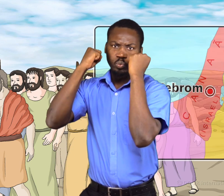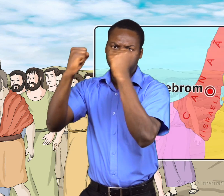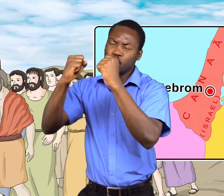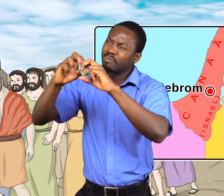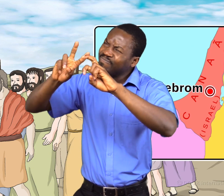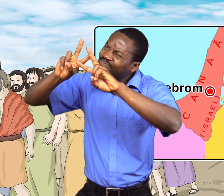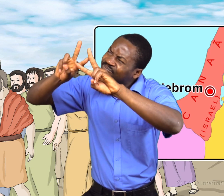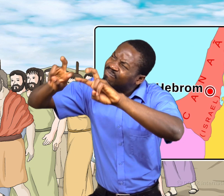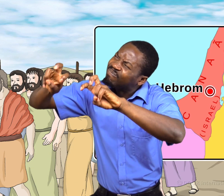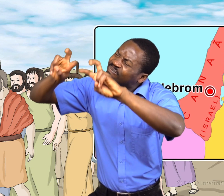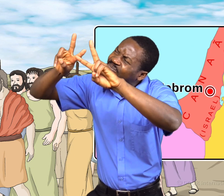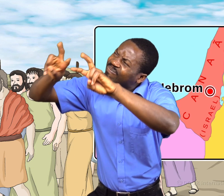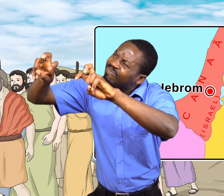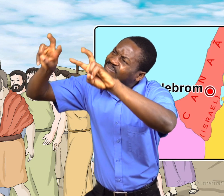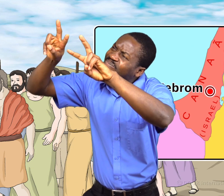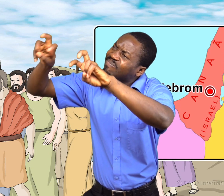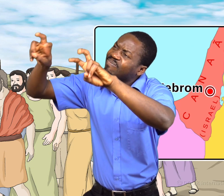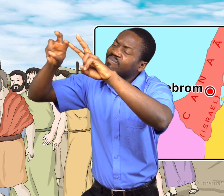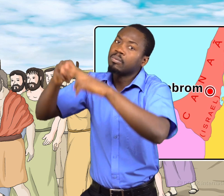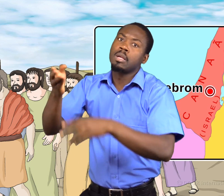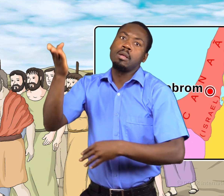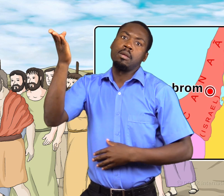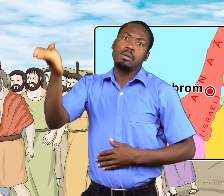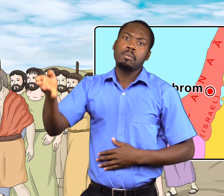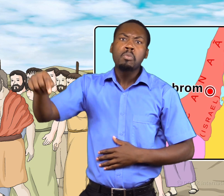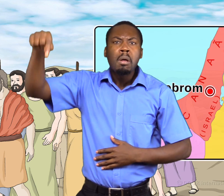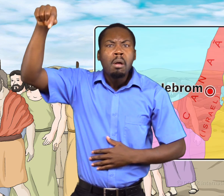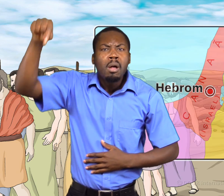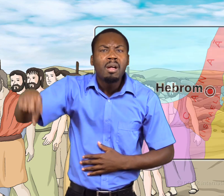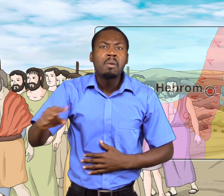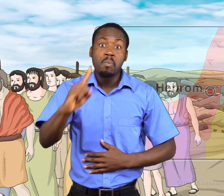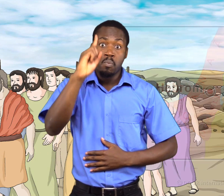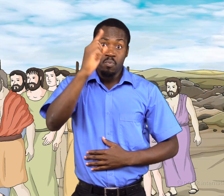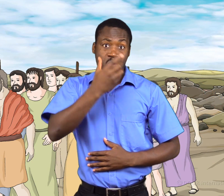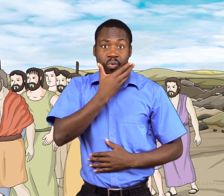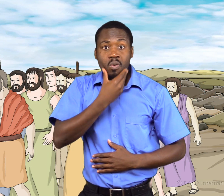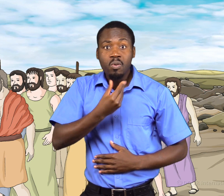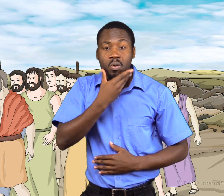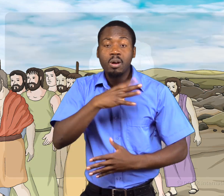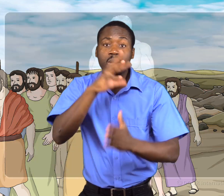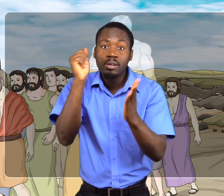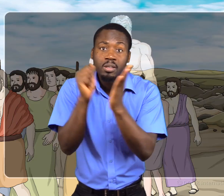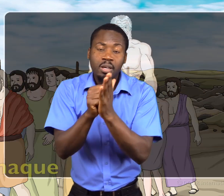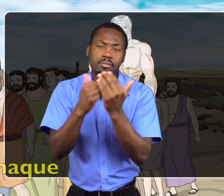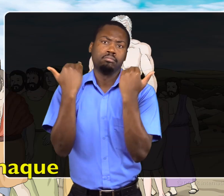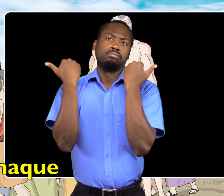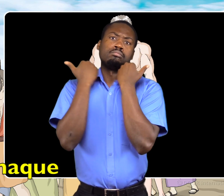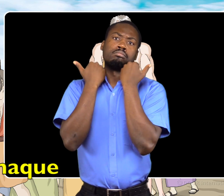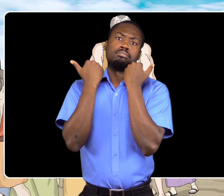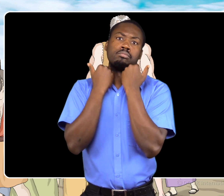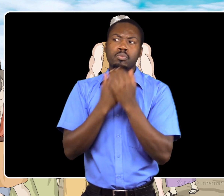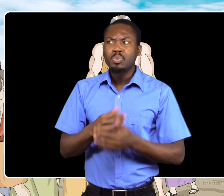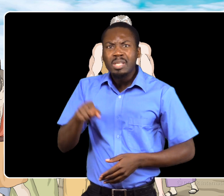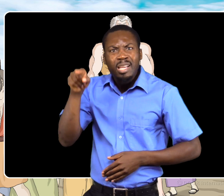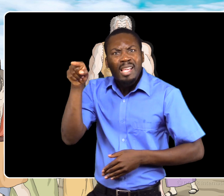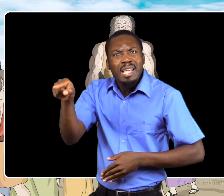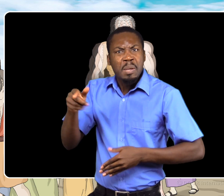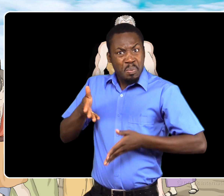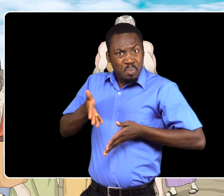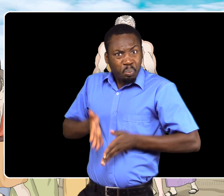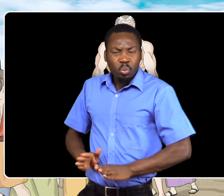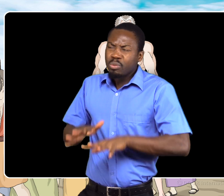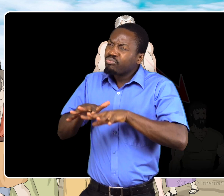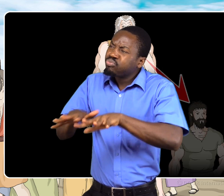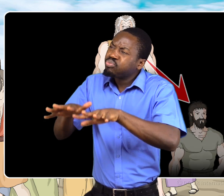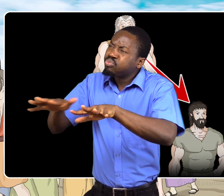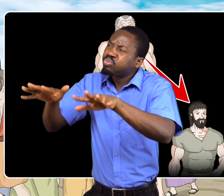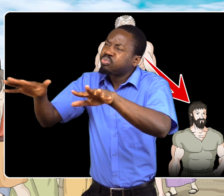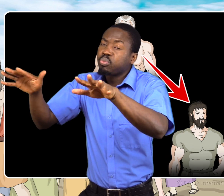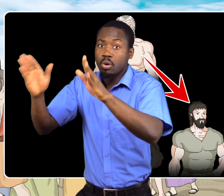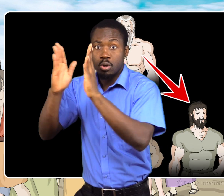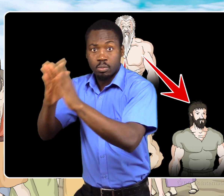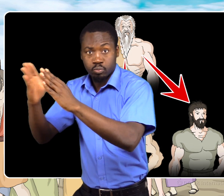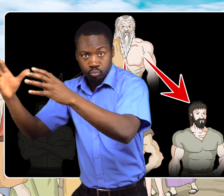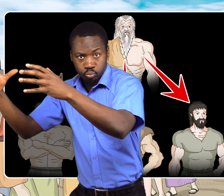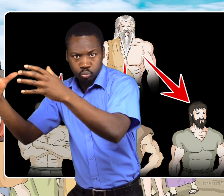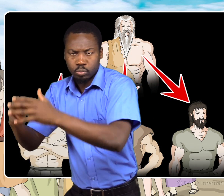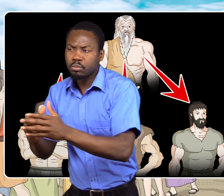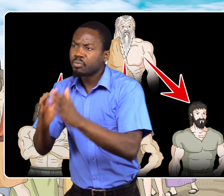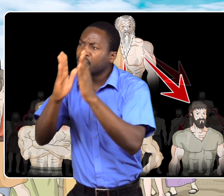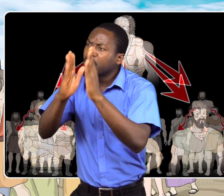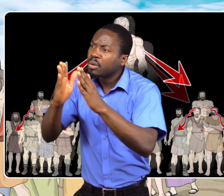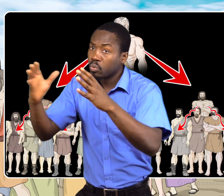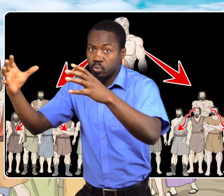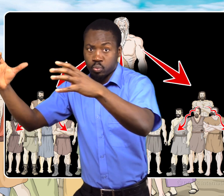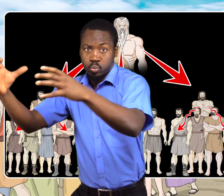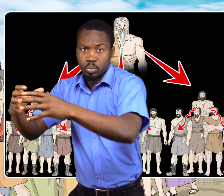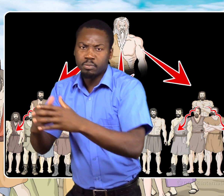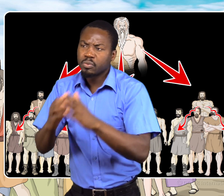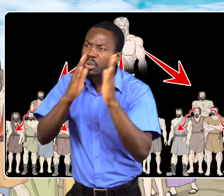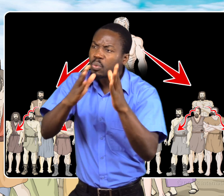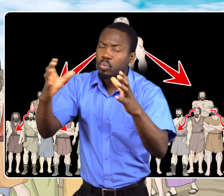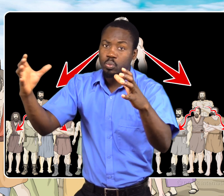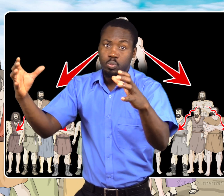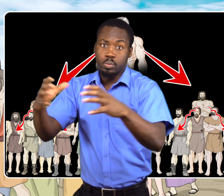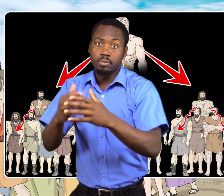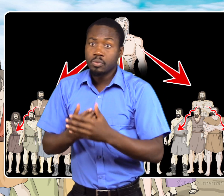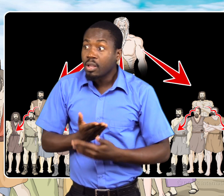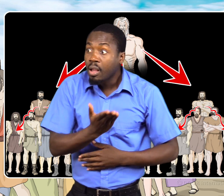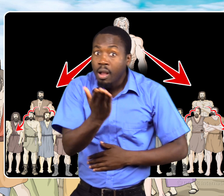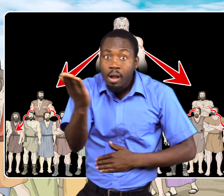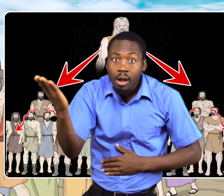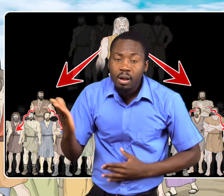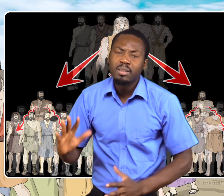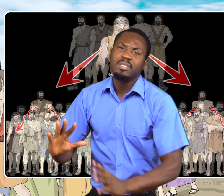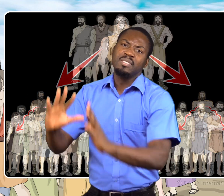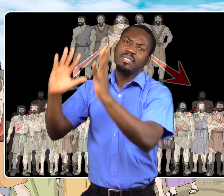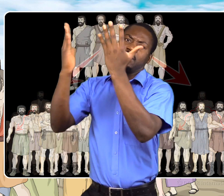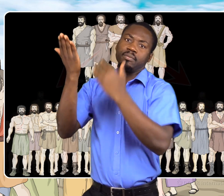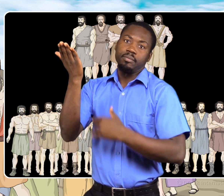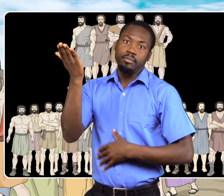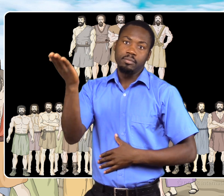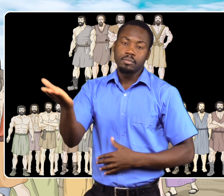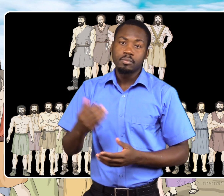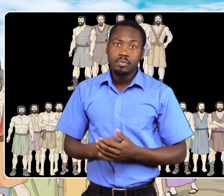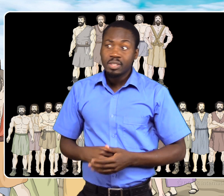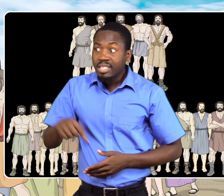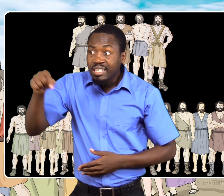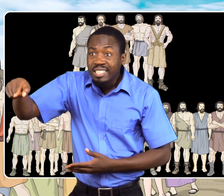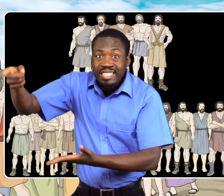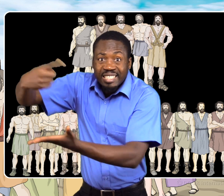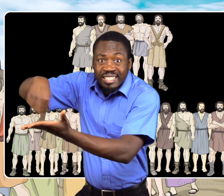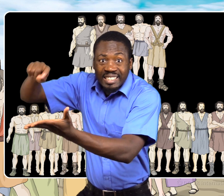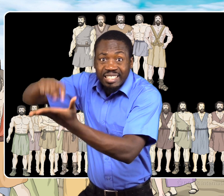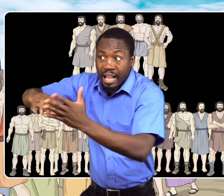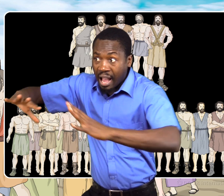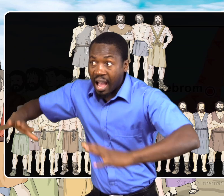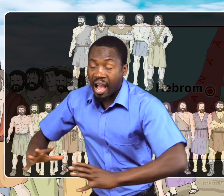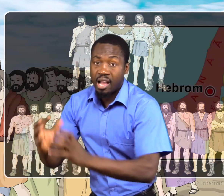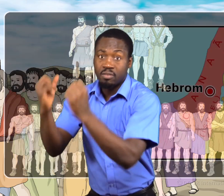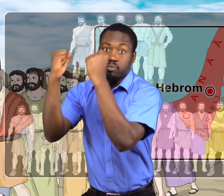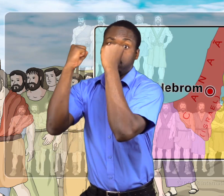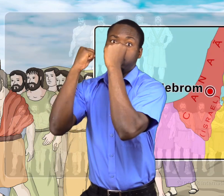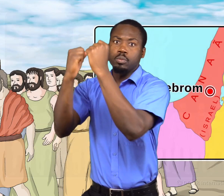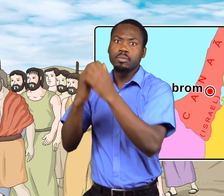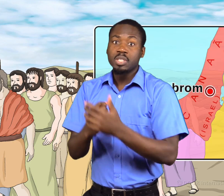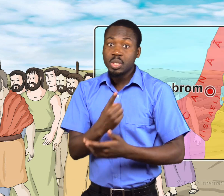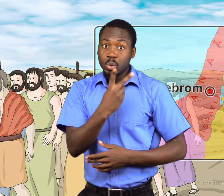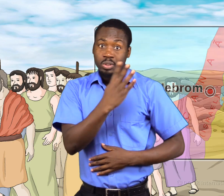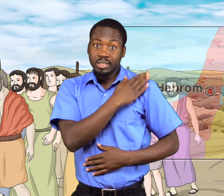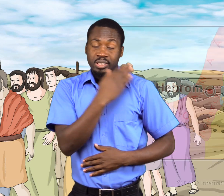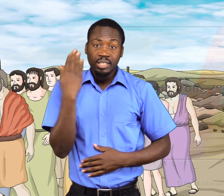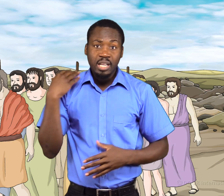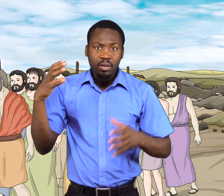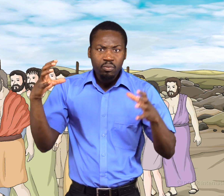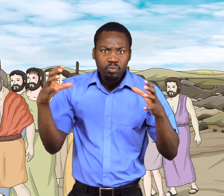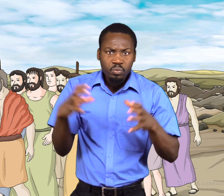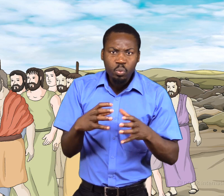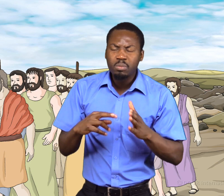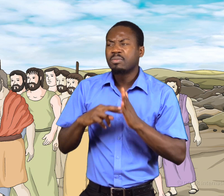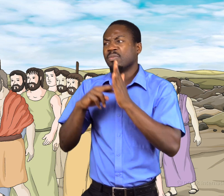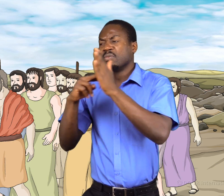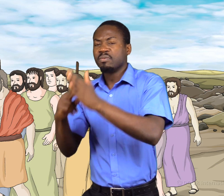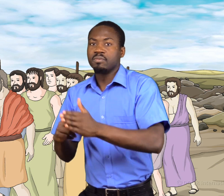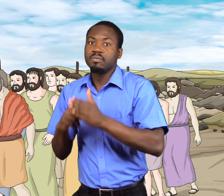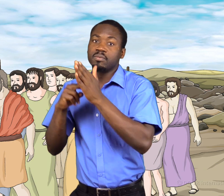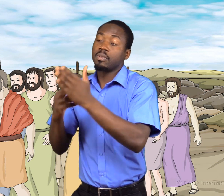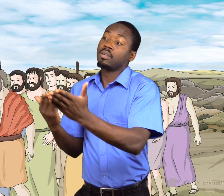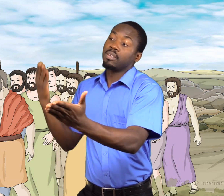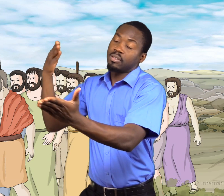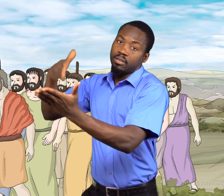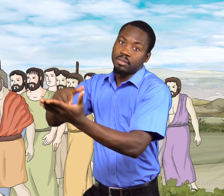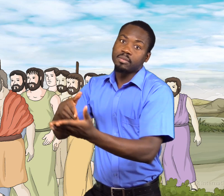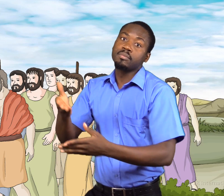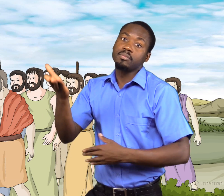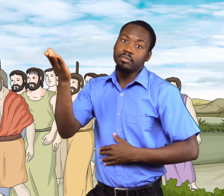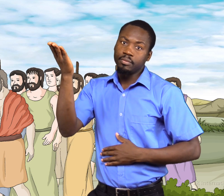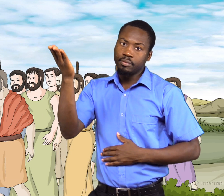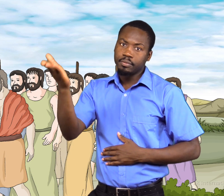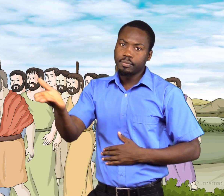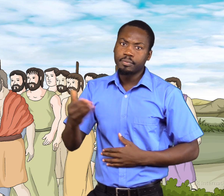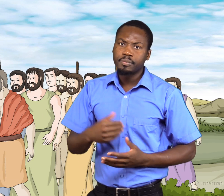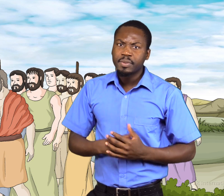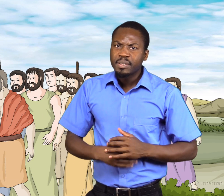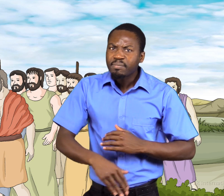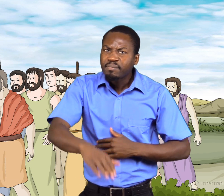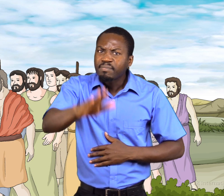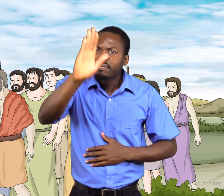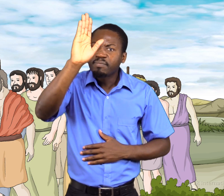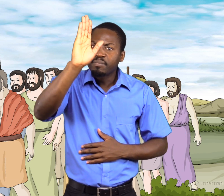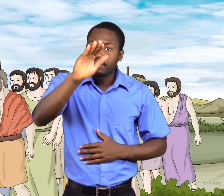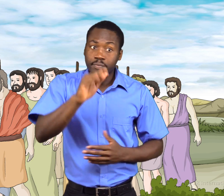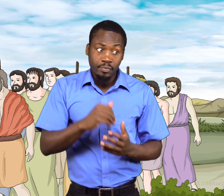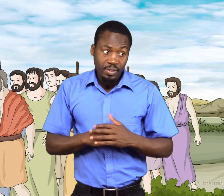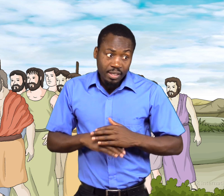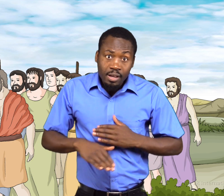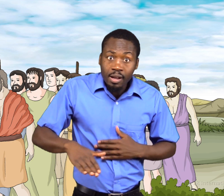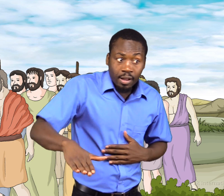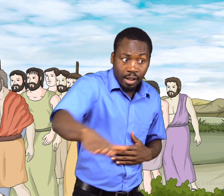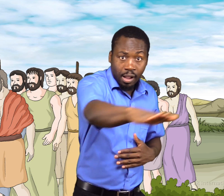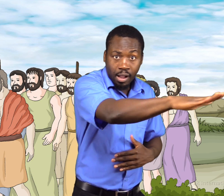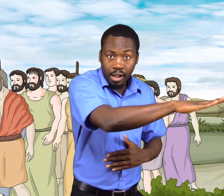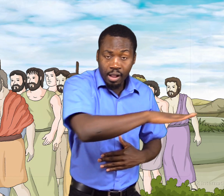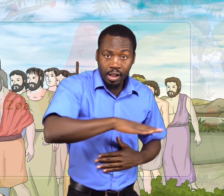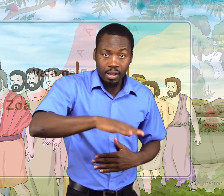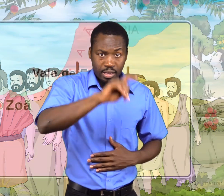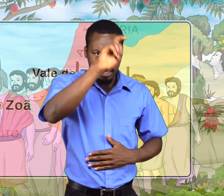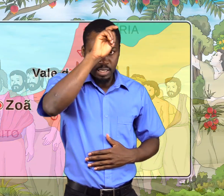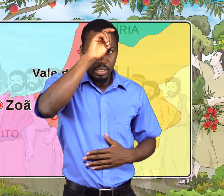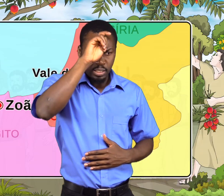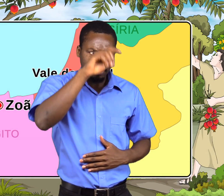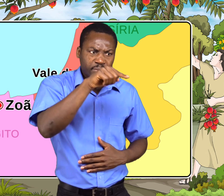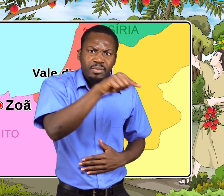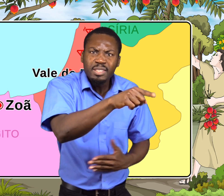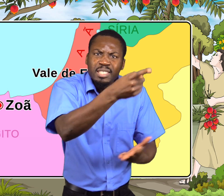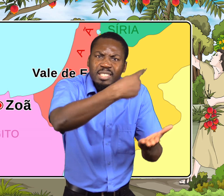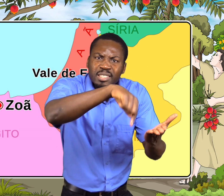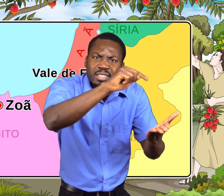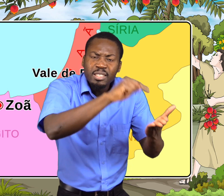They went up through the Negev and came to Hebron, where Ahiman, Sheshai, and Talmai, the descendants of Anak, dwelled.